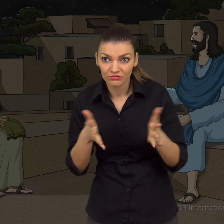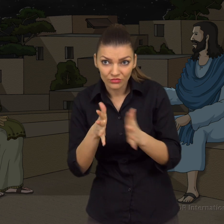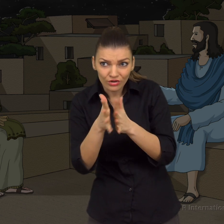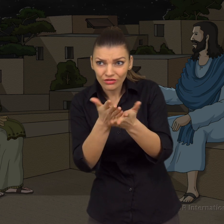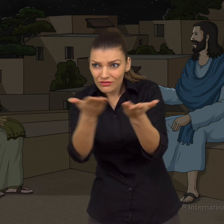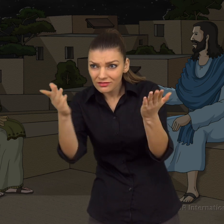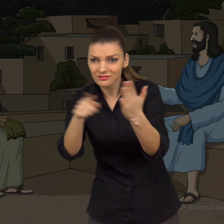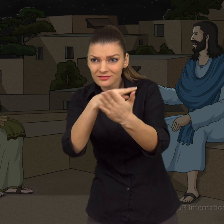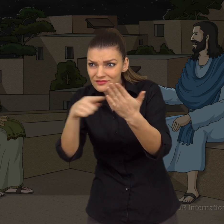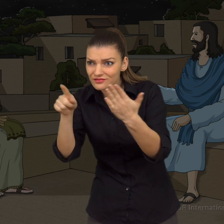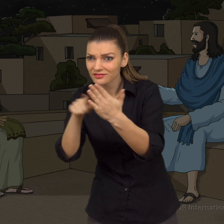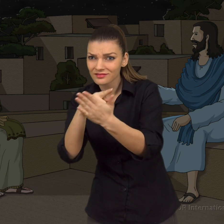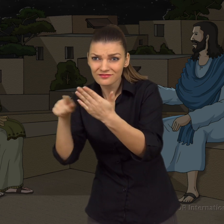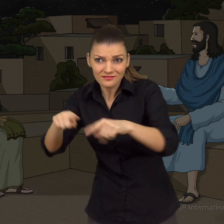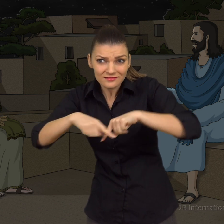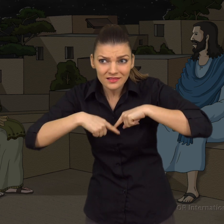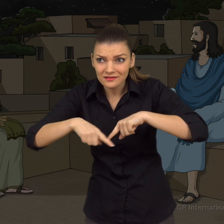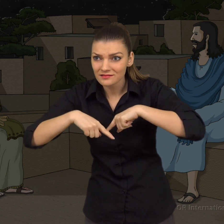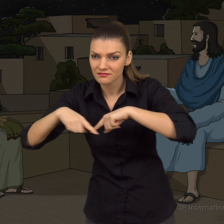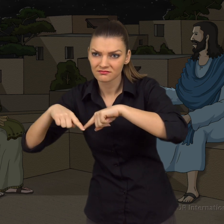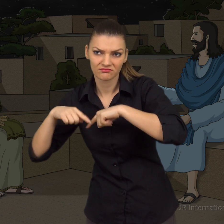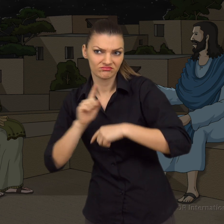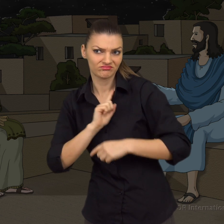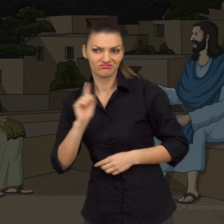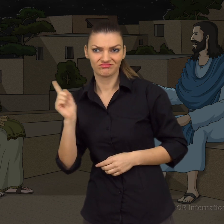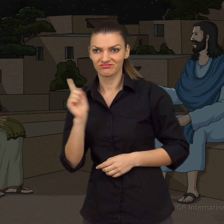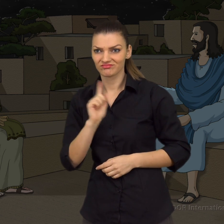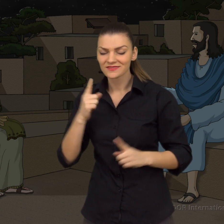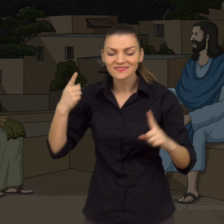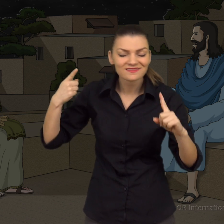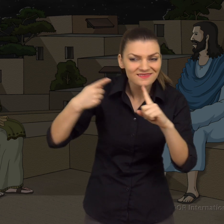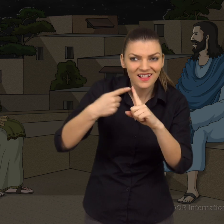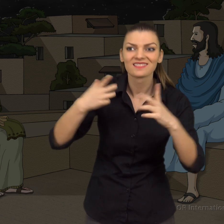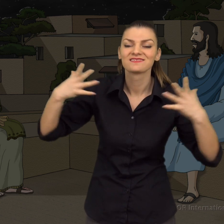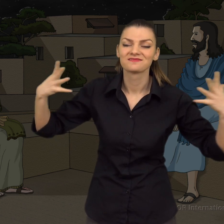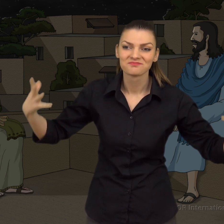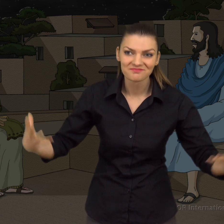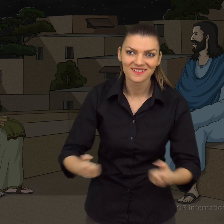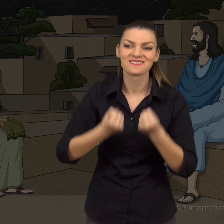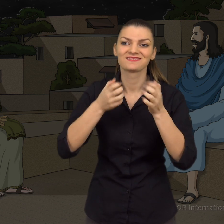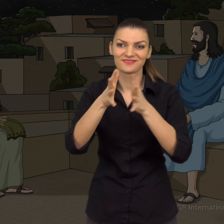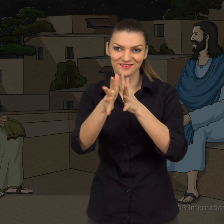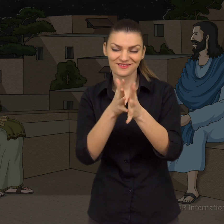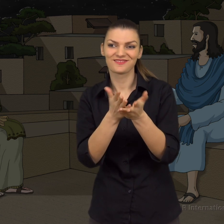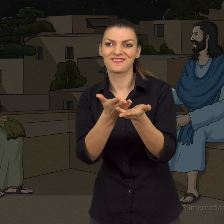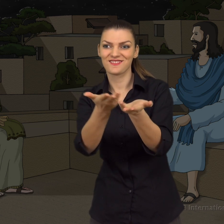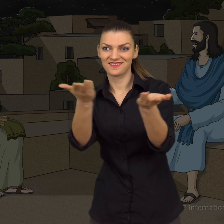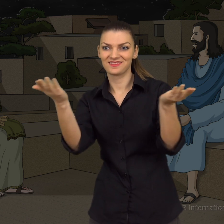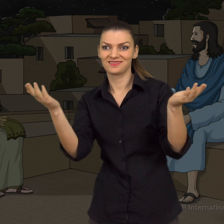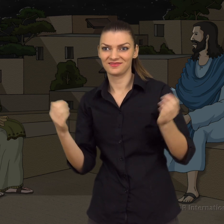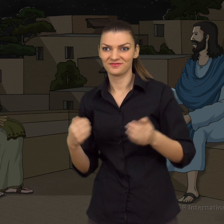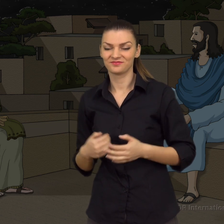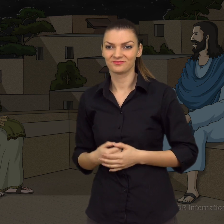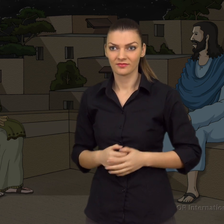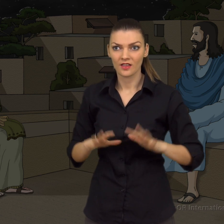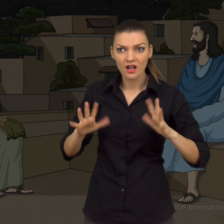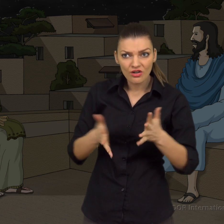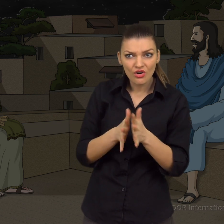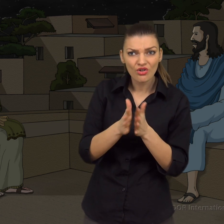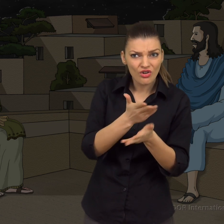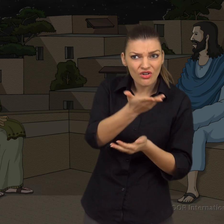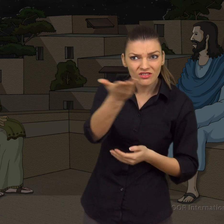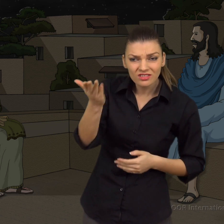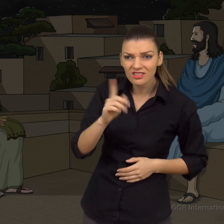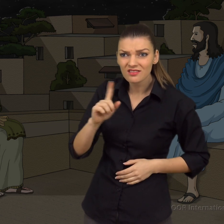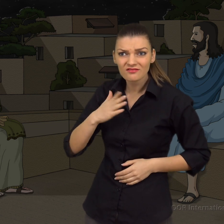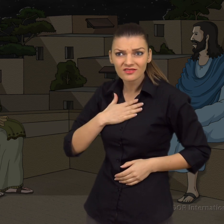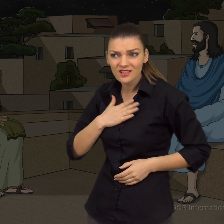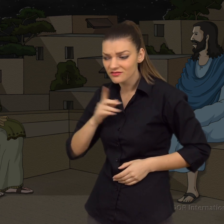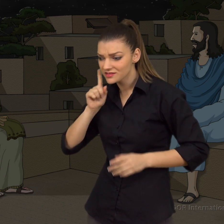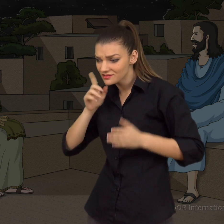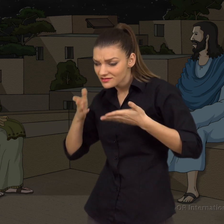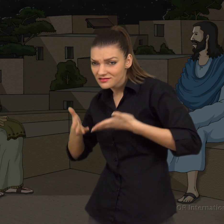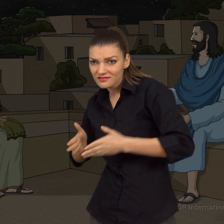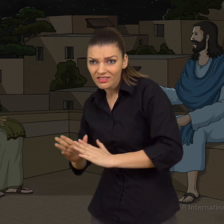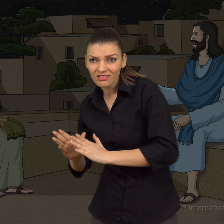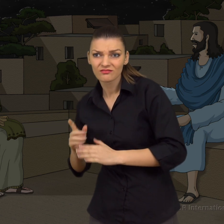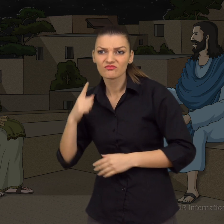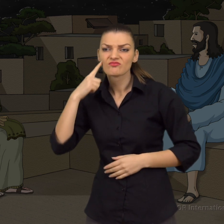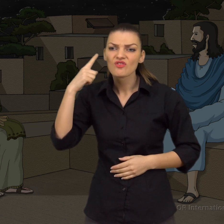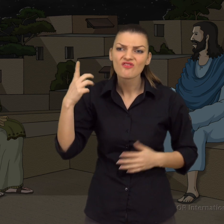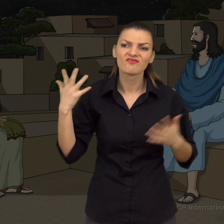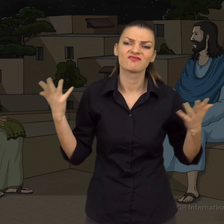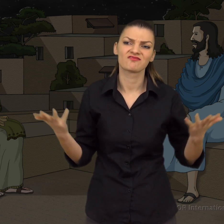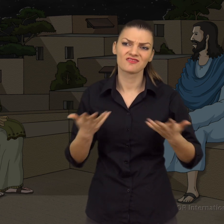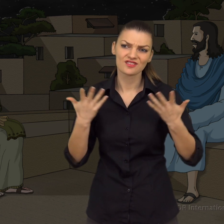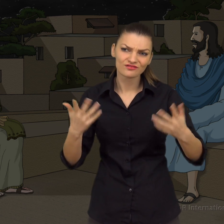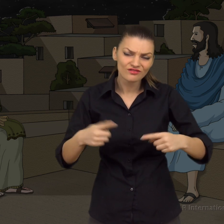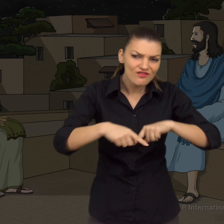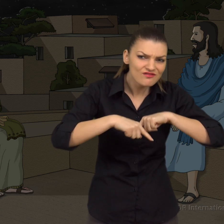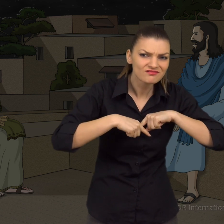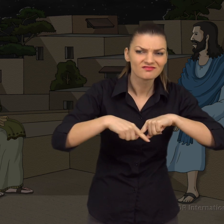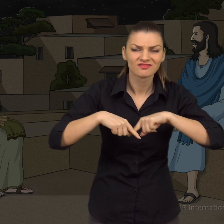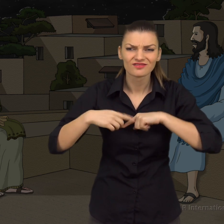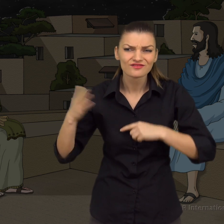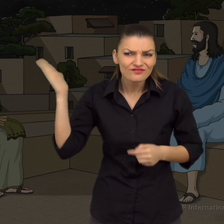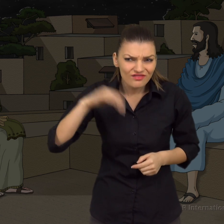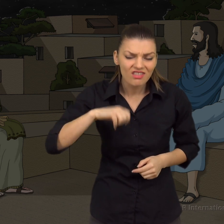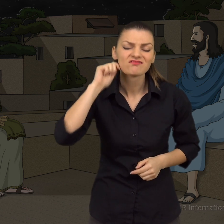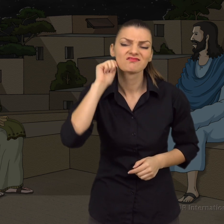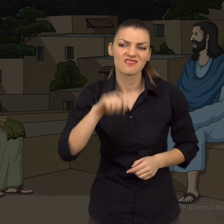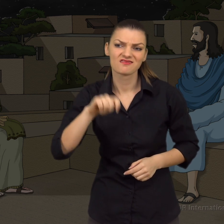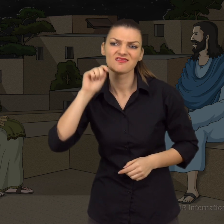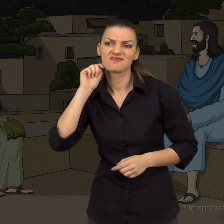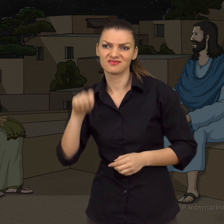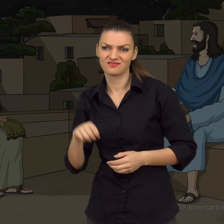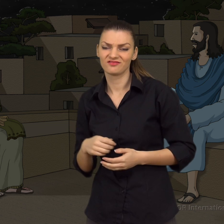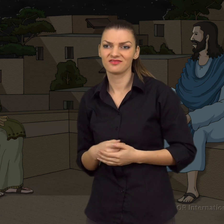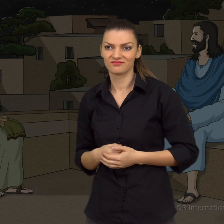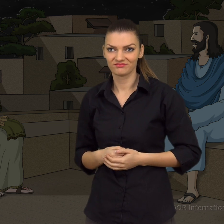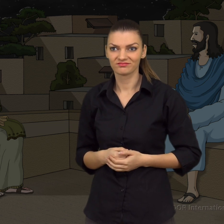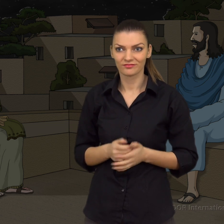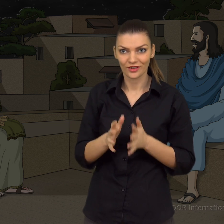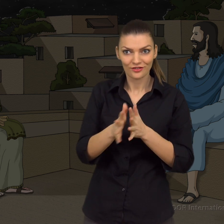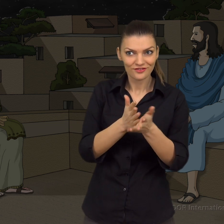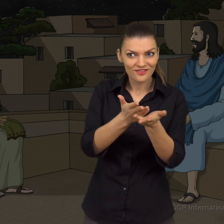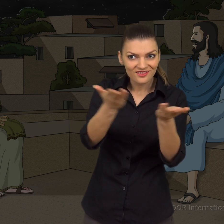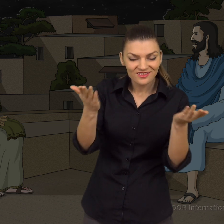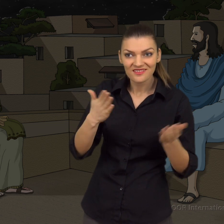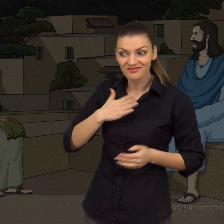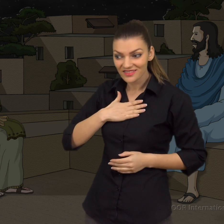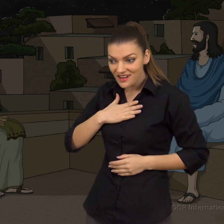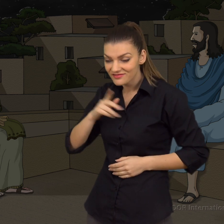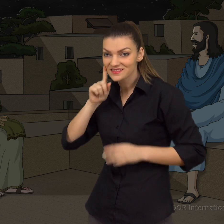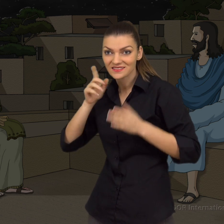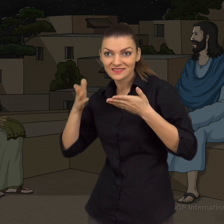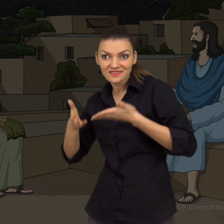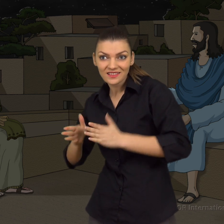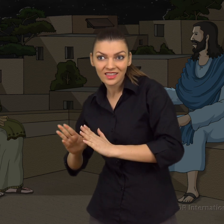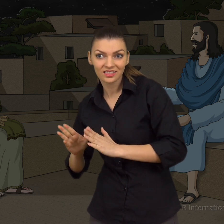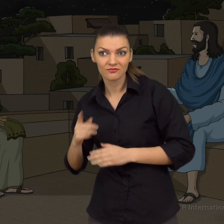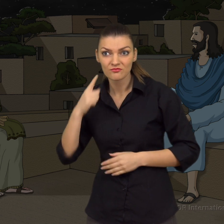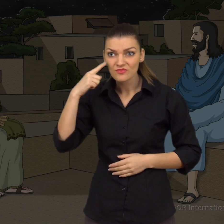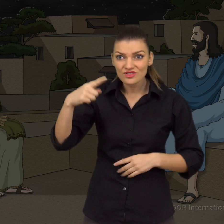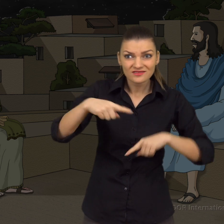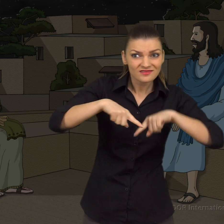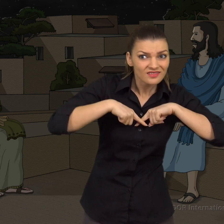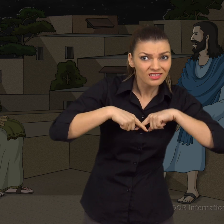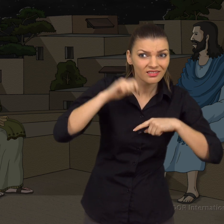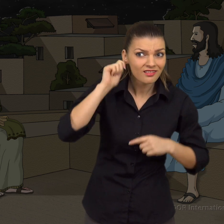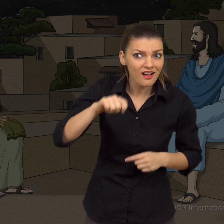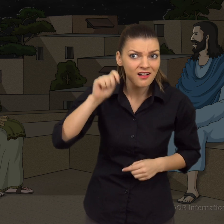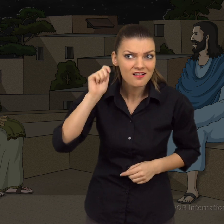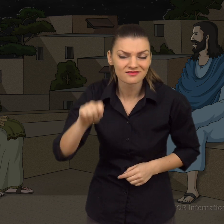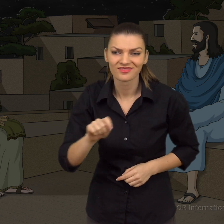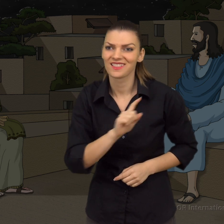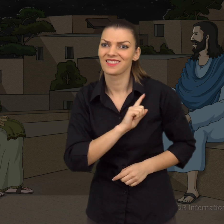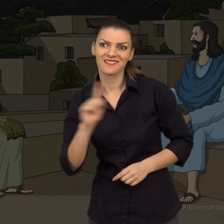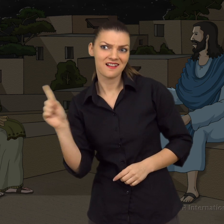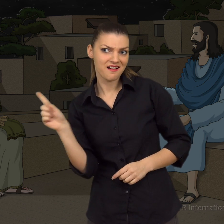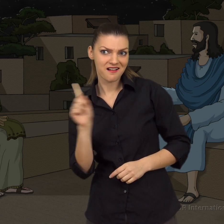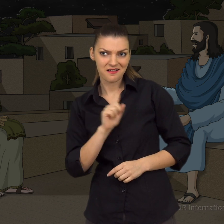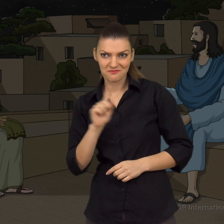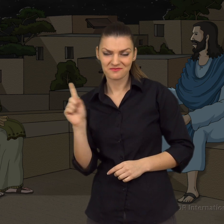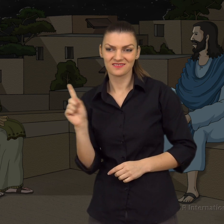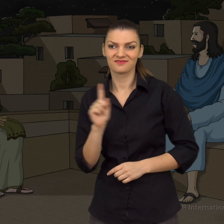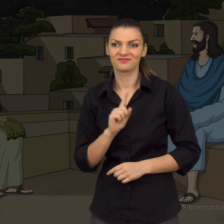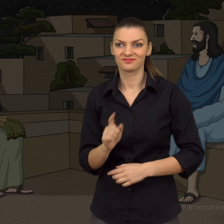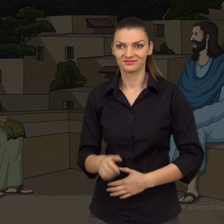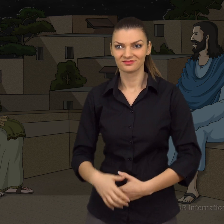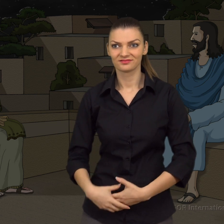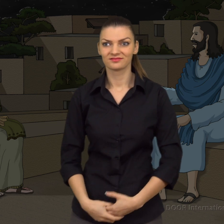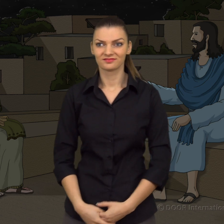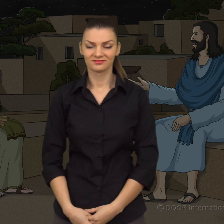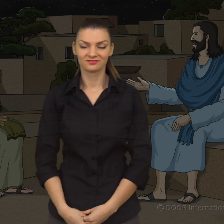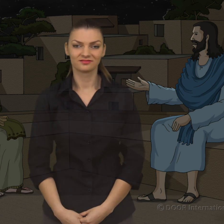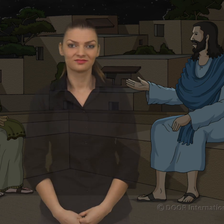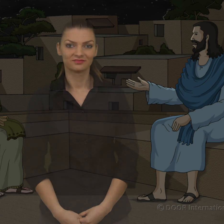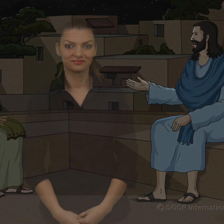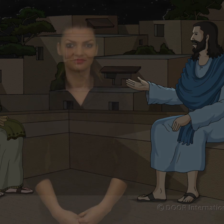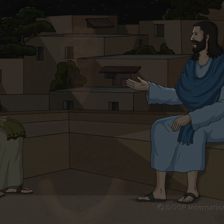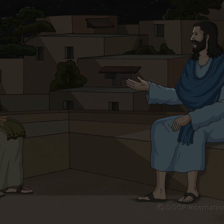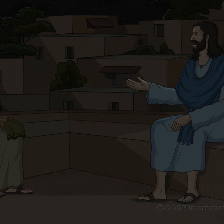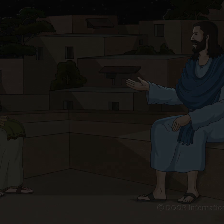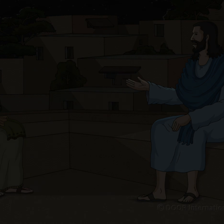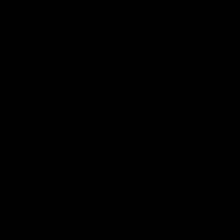Whoever believes in Him is not condemned, but whoever does not believe has already been condemned, because he has not believed in the name of God’s one and only Son.